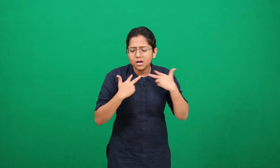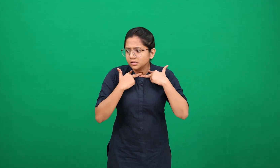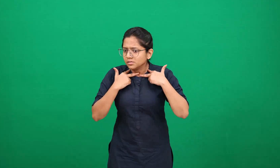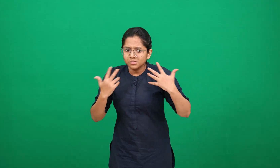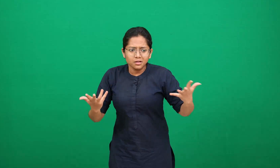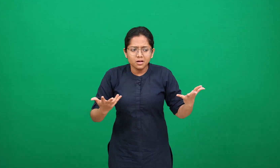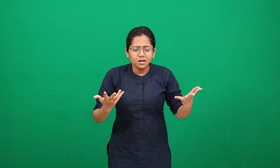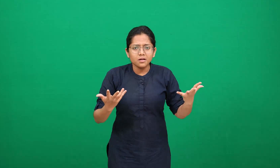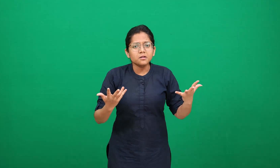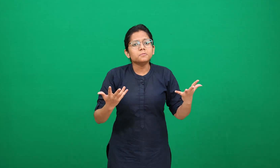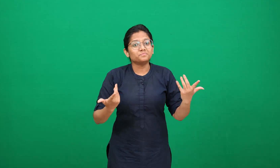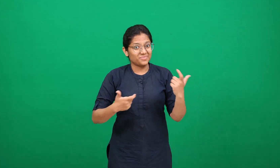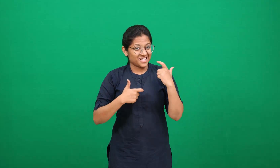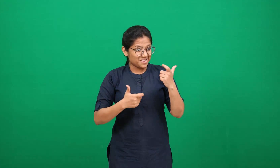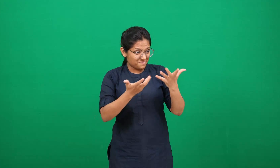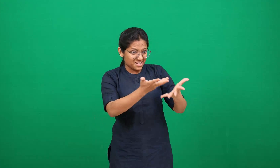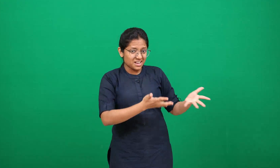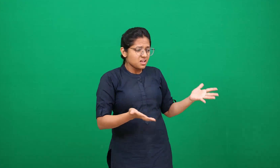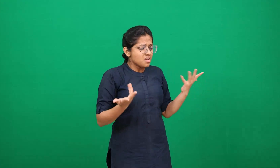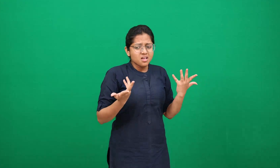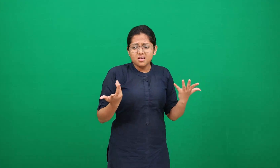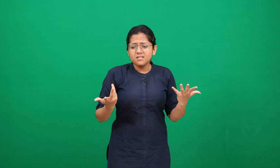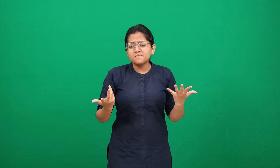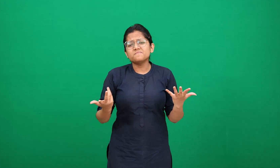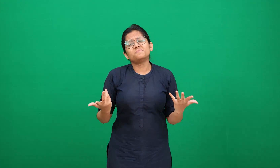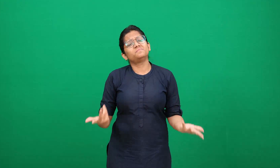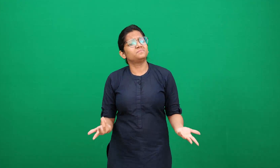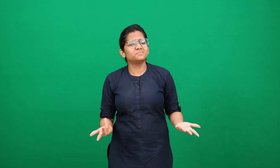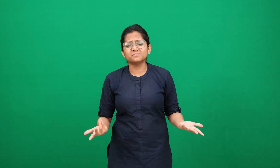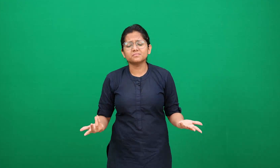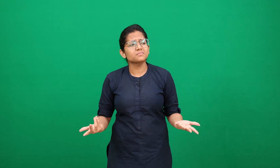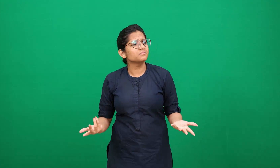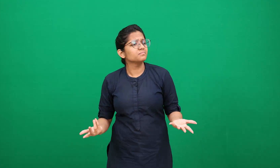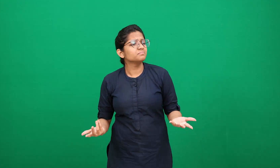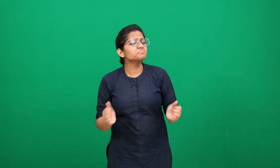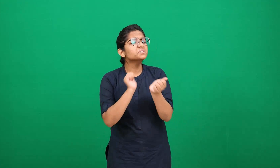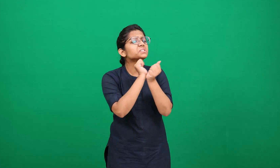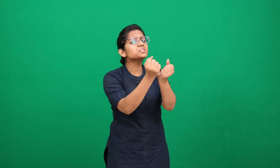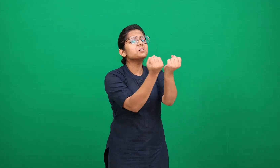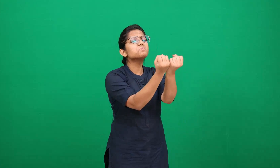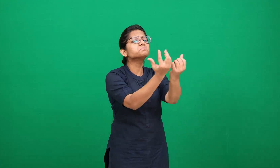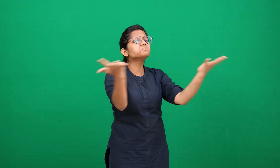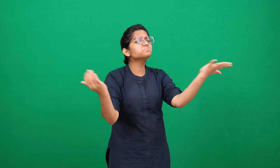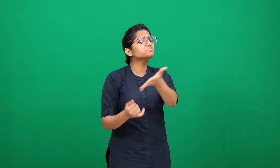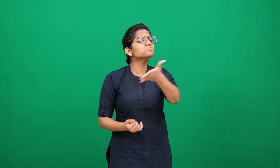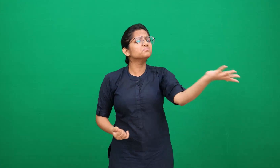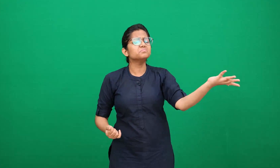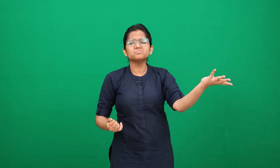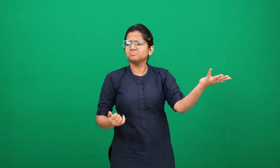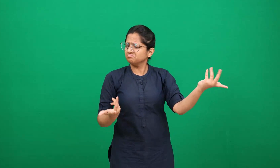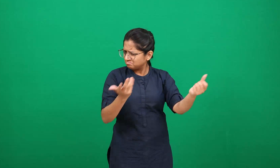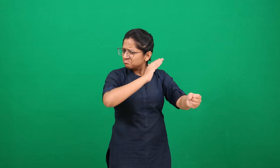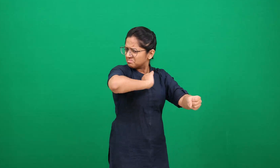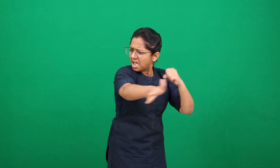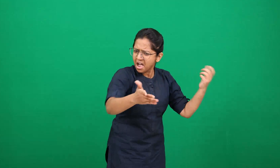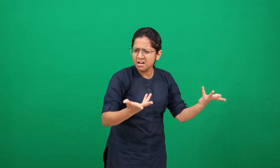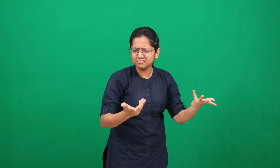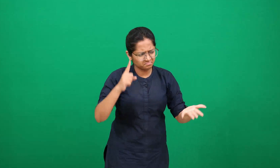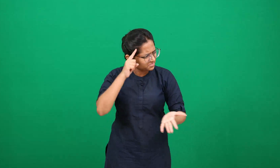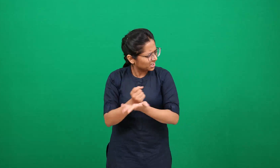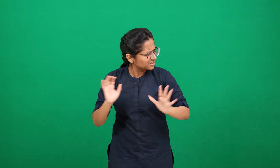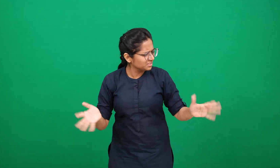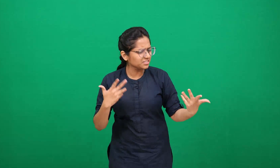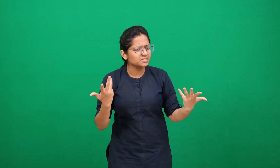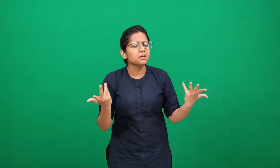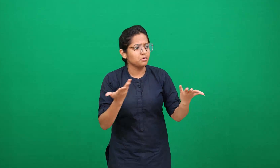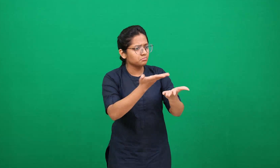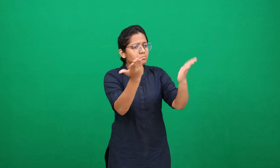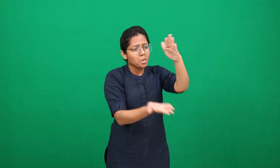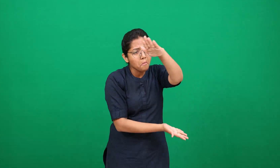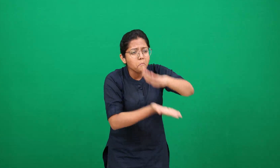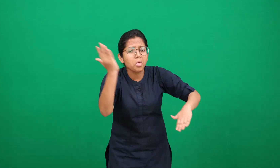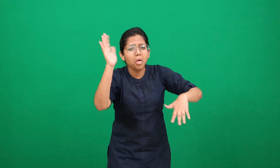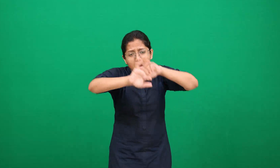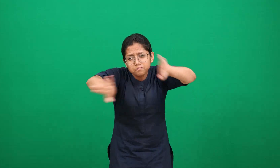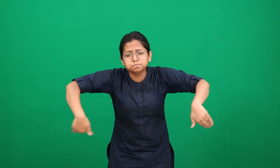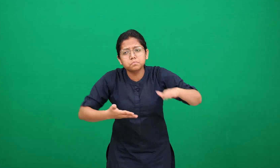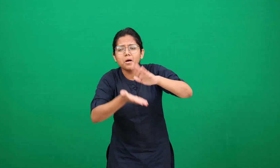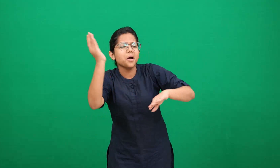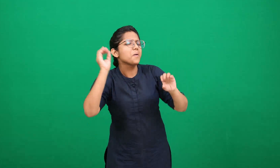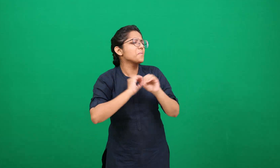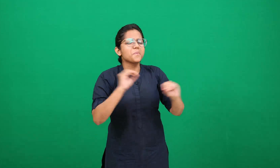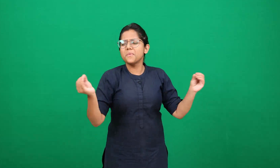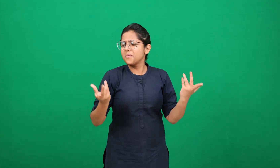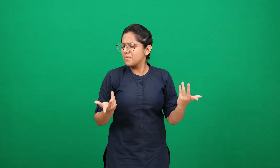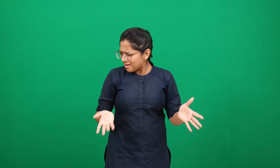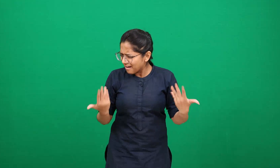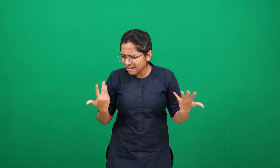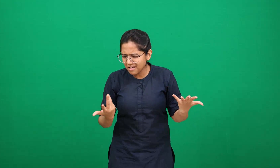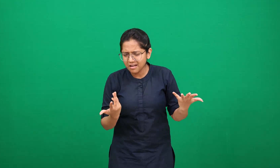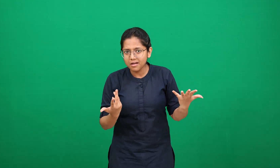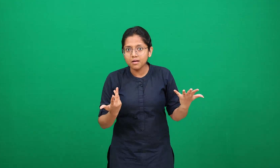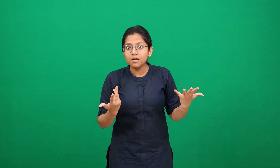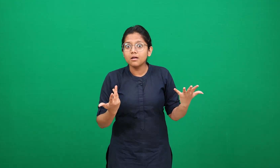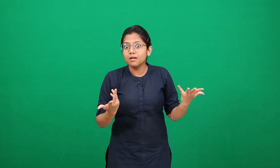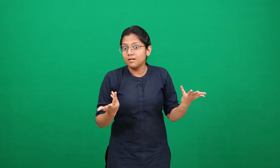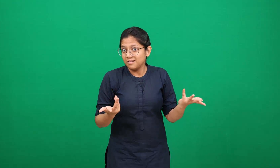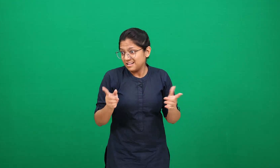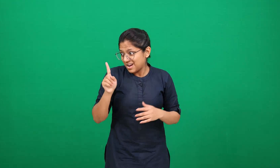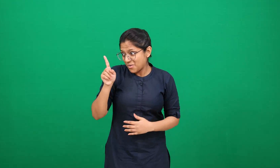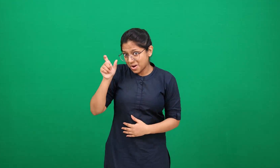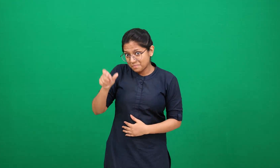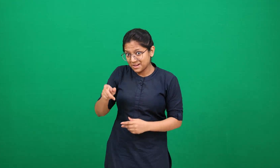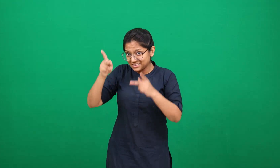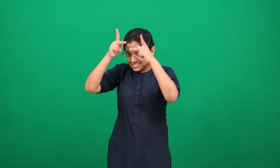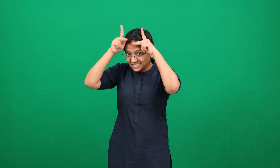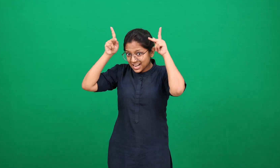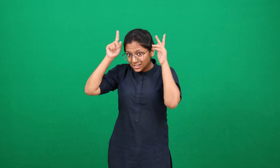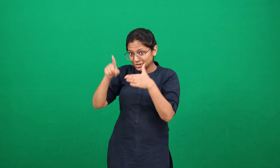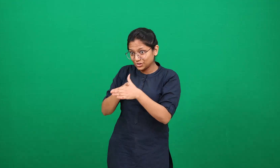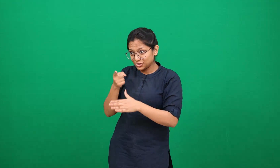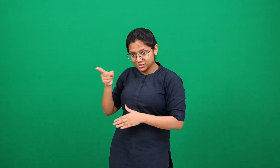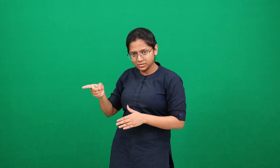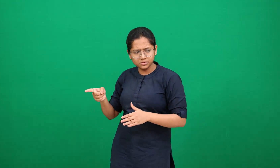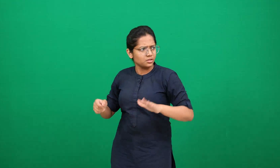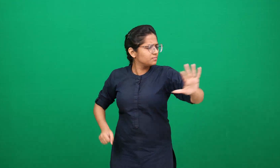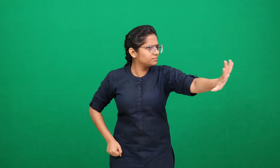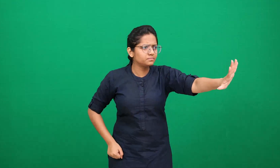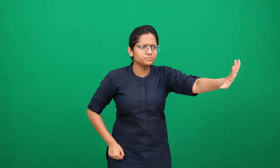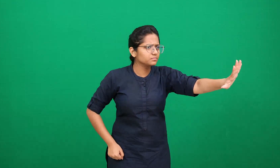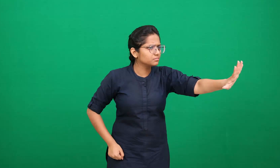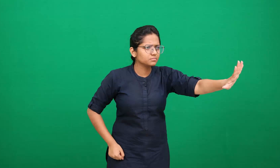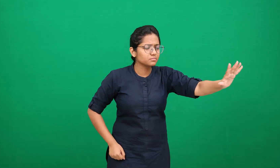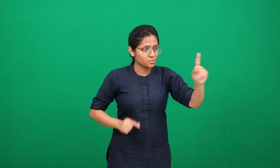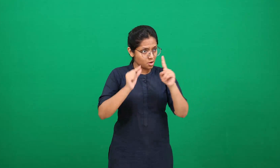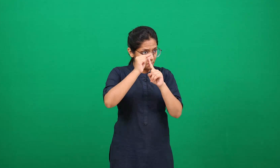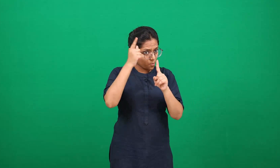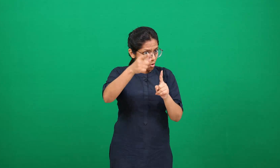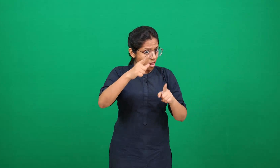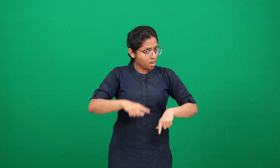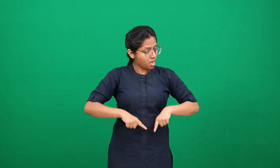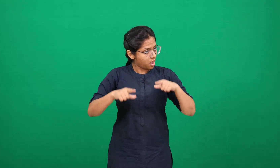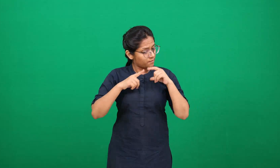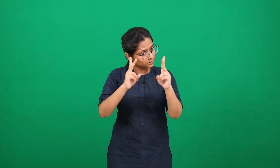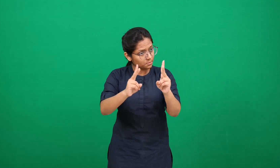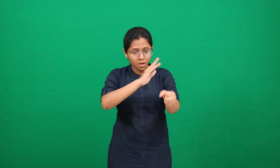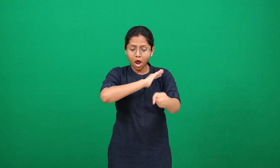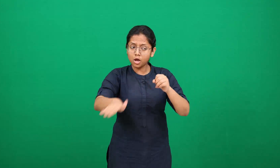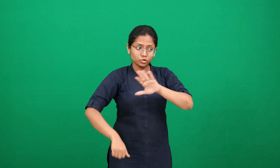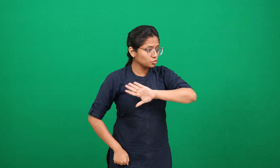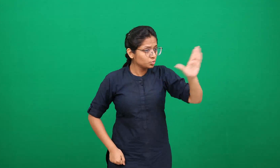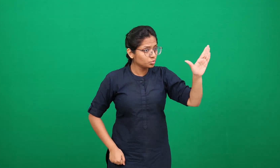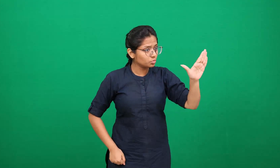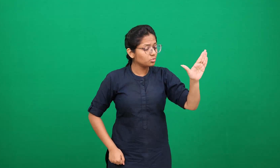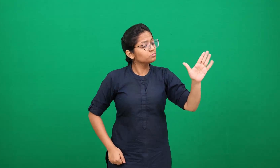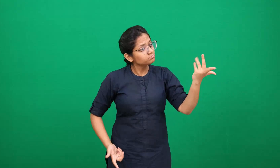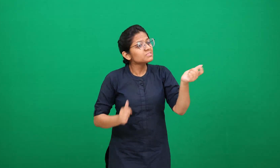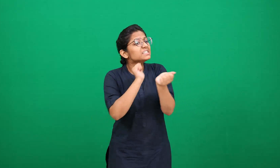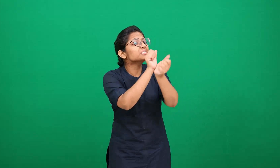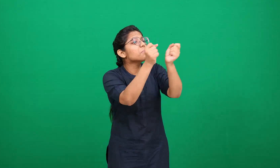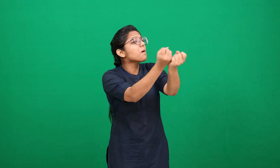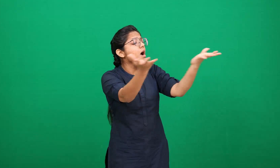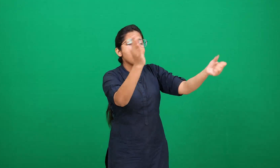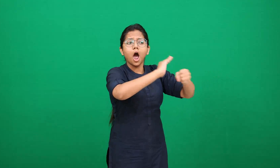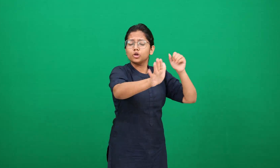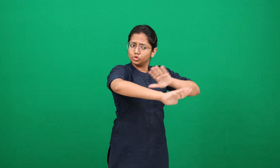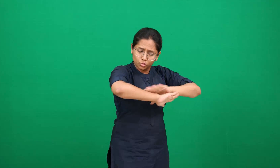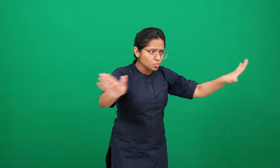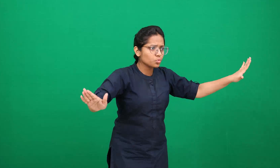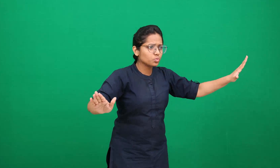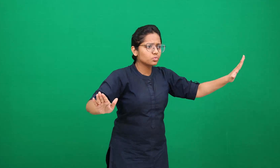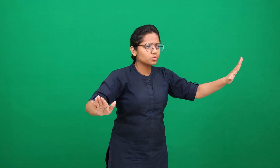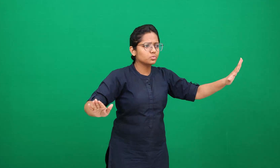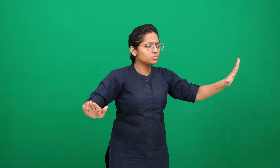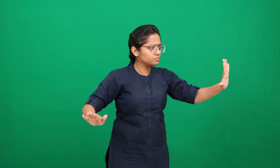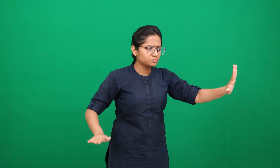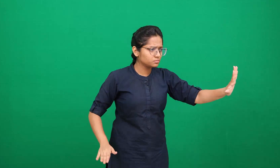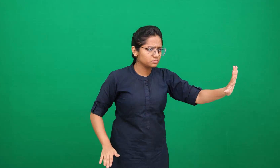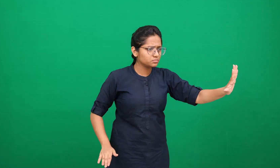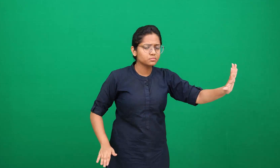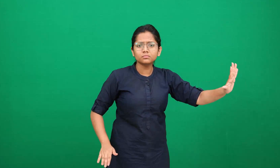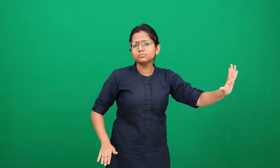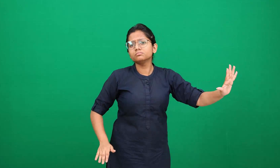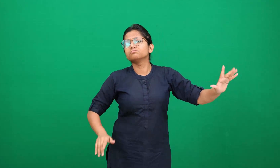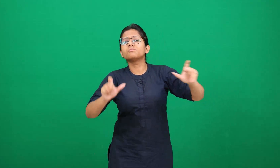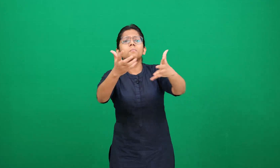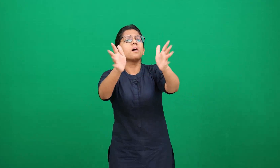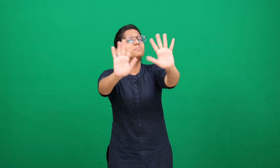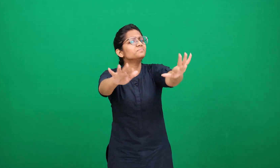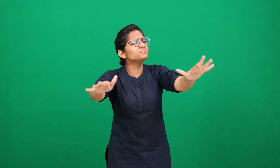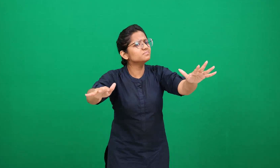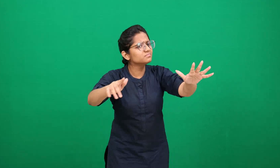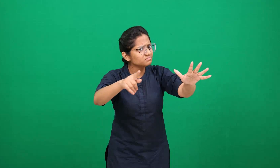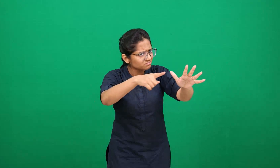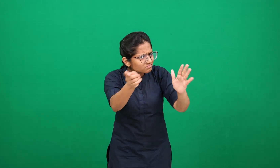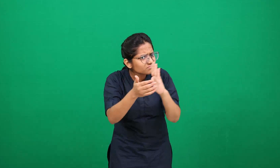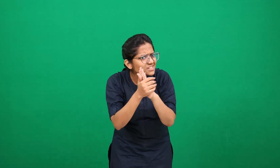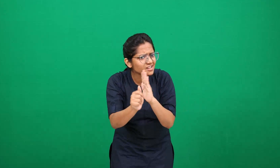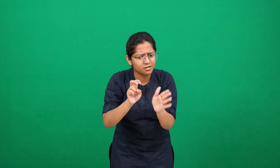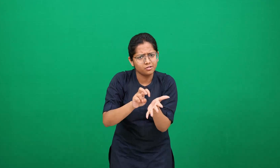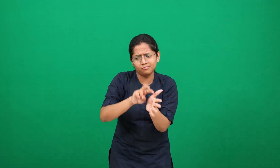The soldiers planned to kill the prisoners so none of them could swim to freedom. But the centurion, wanting to spare Paul's life, thwarted their plan.